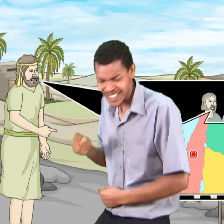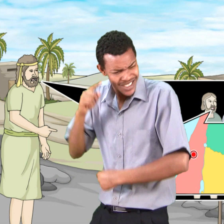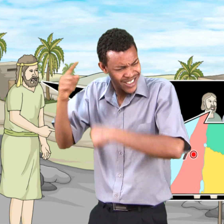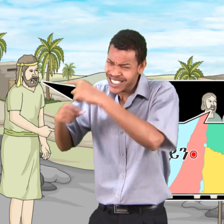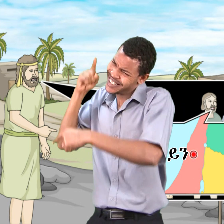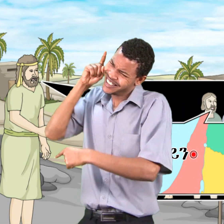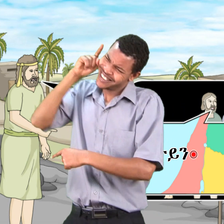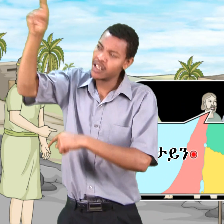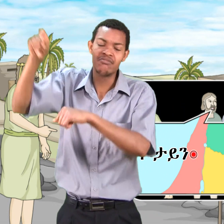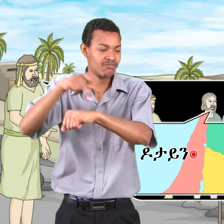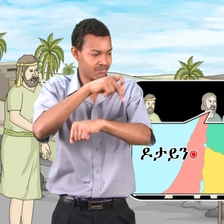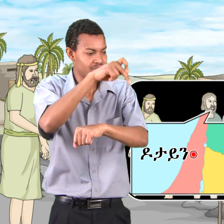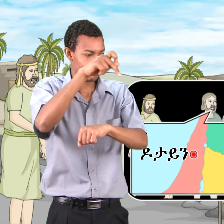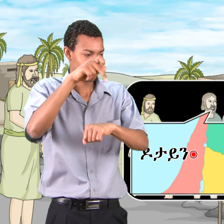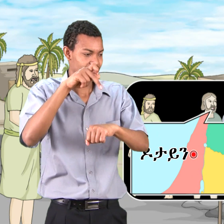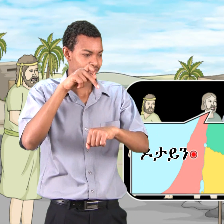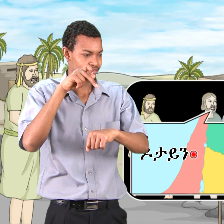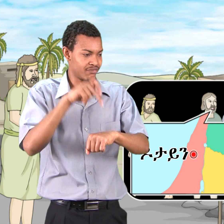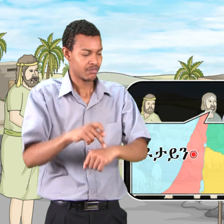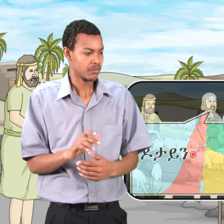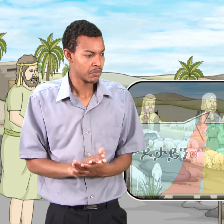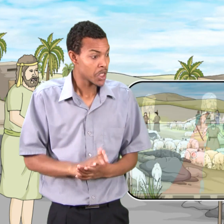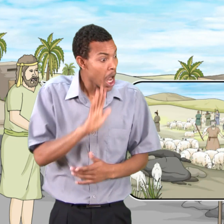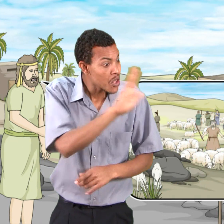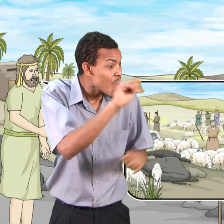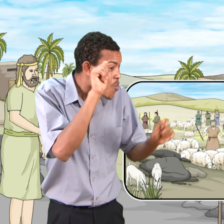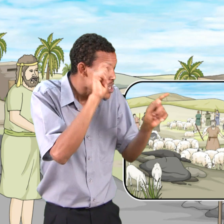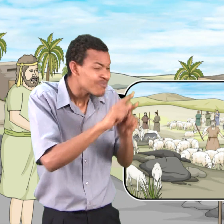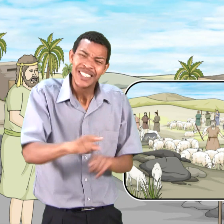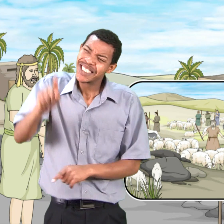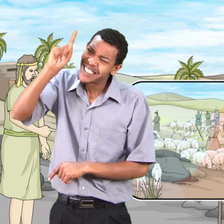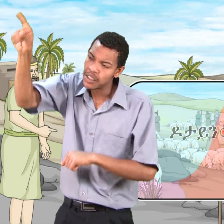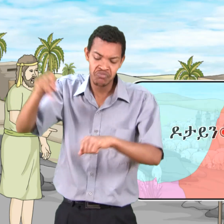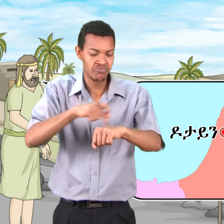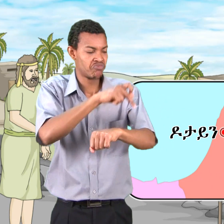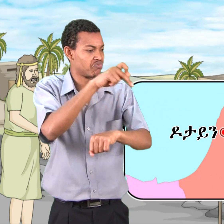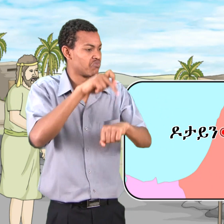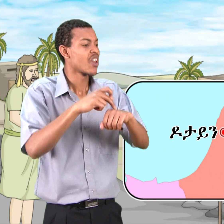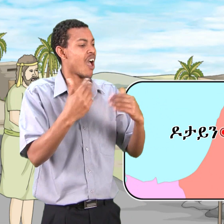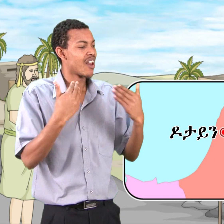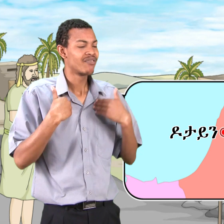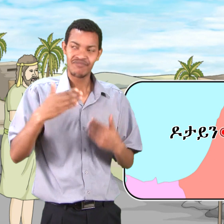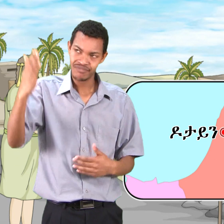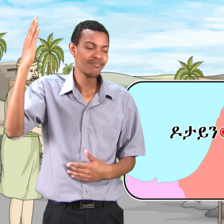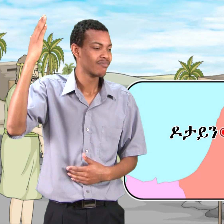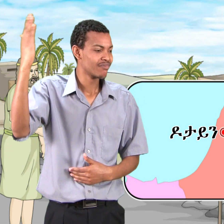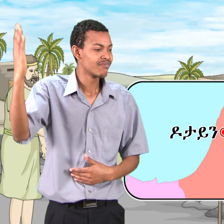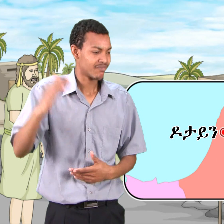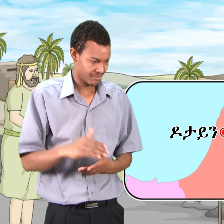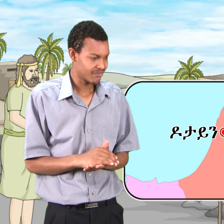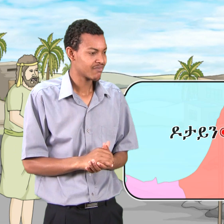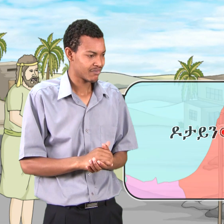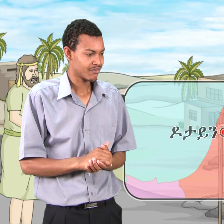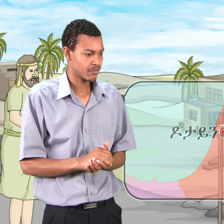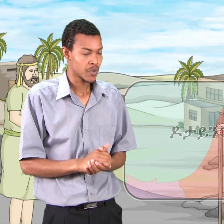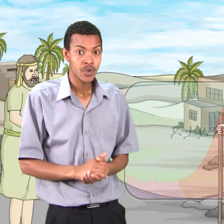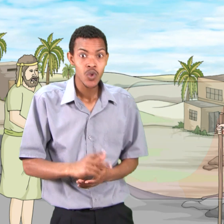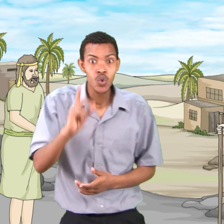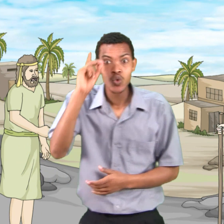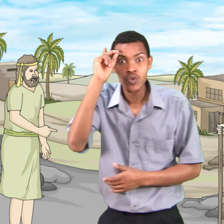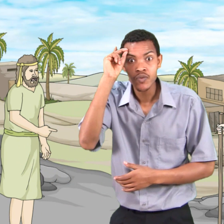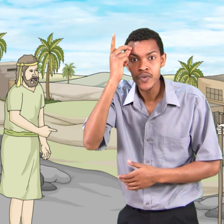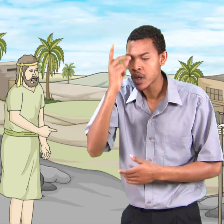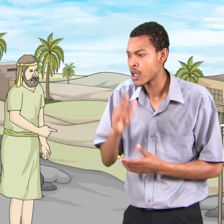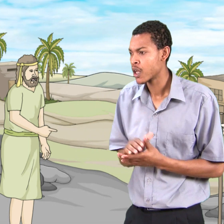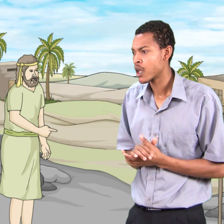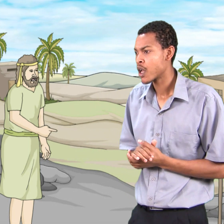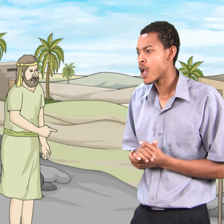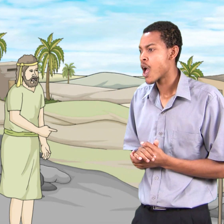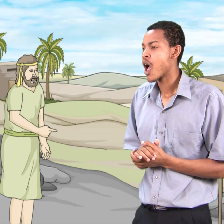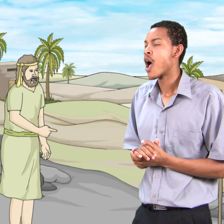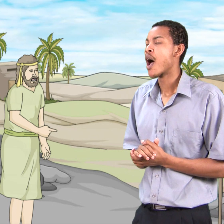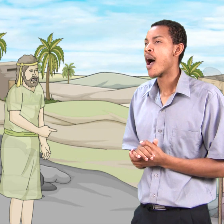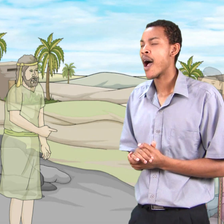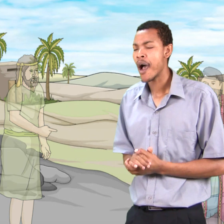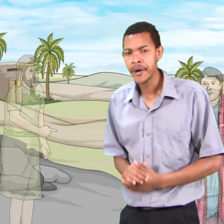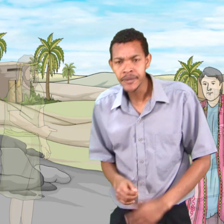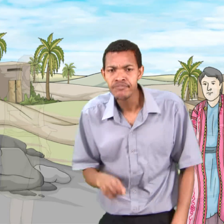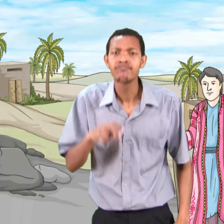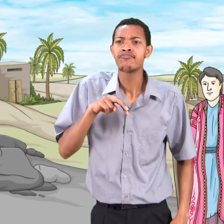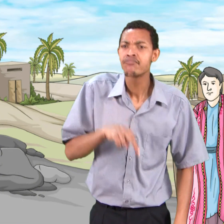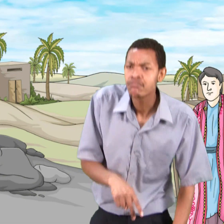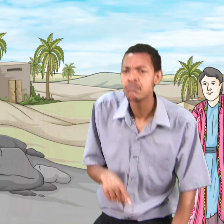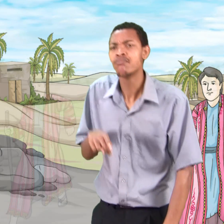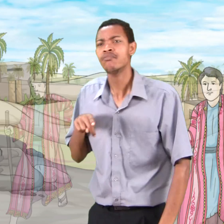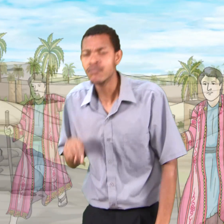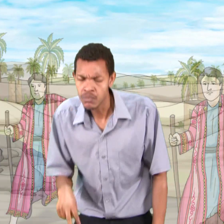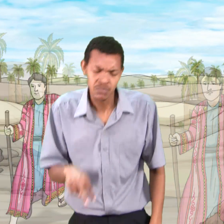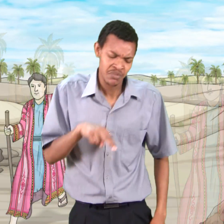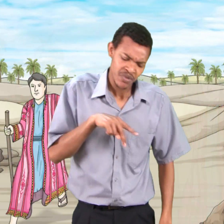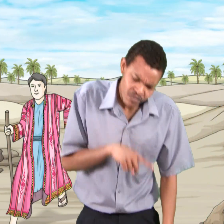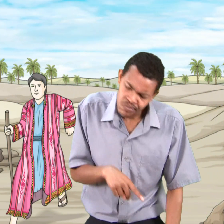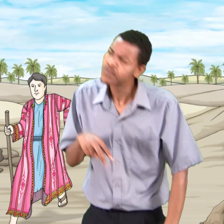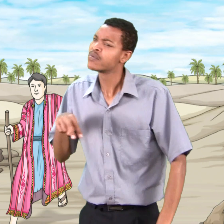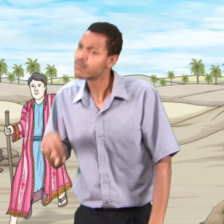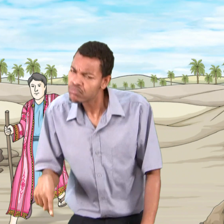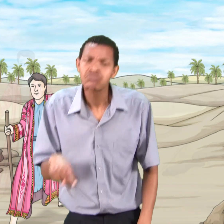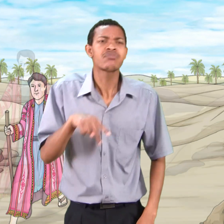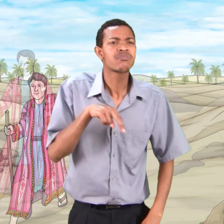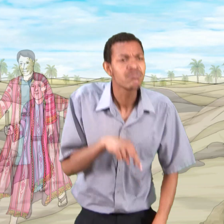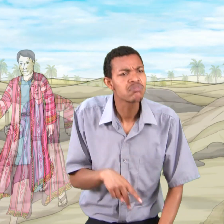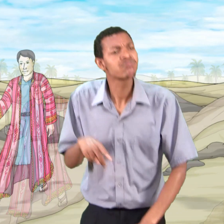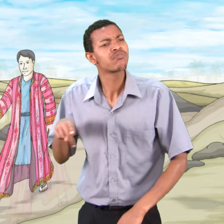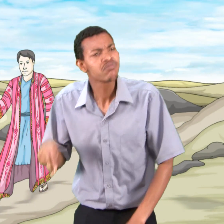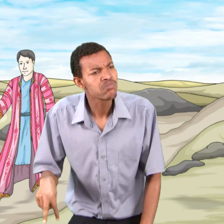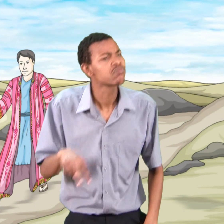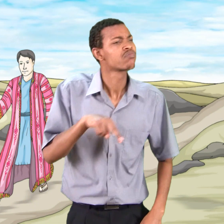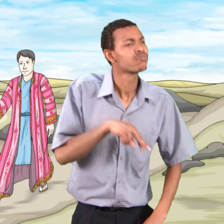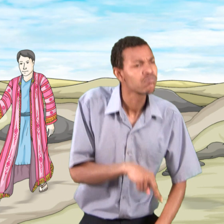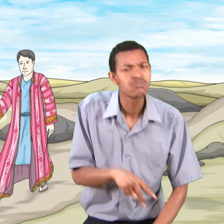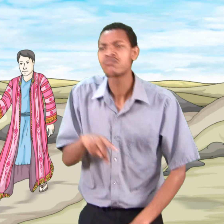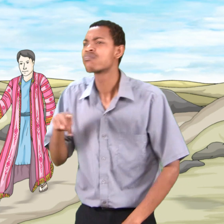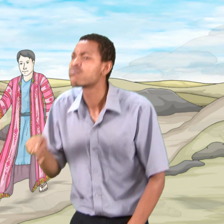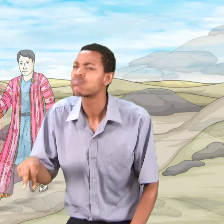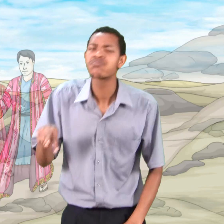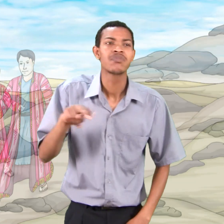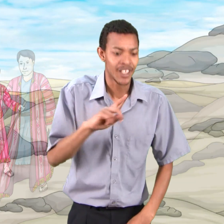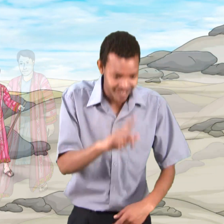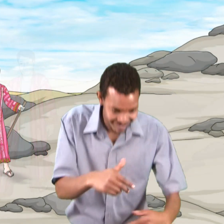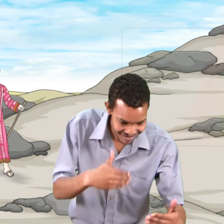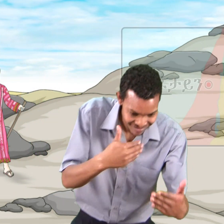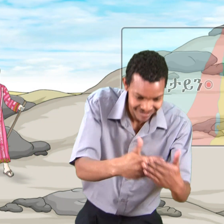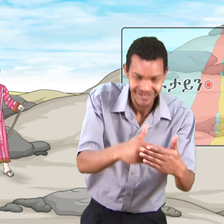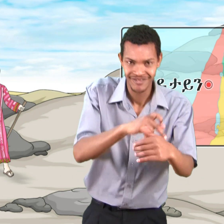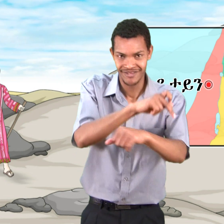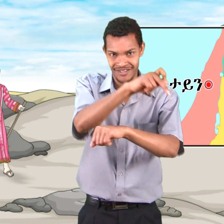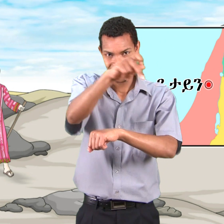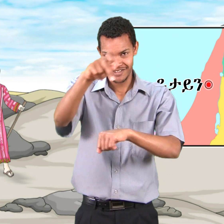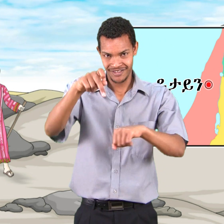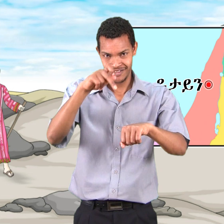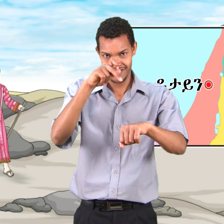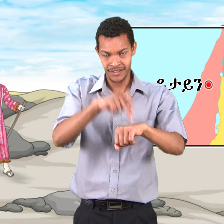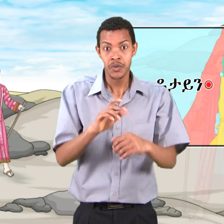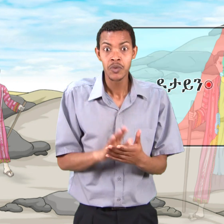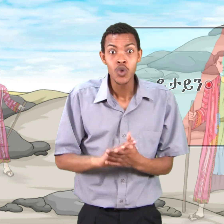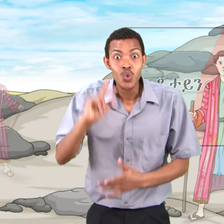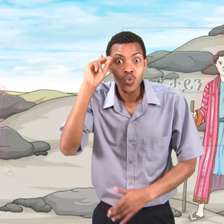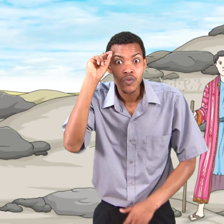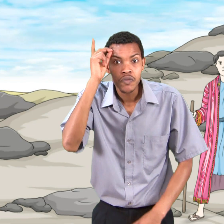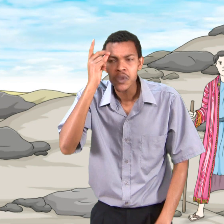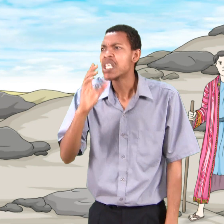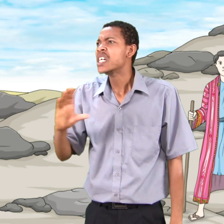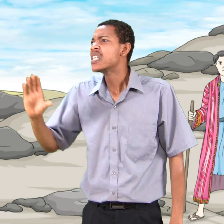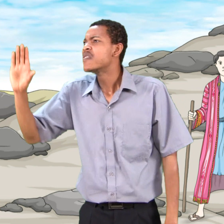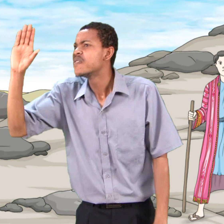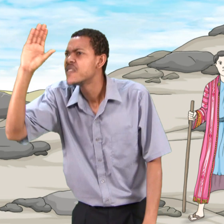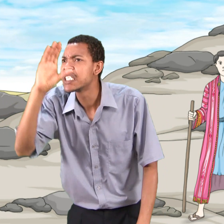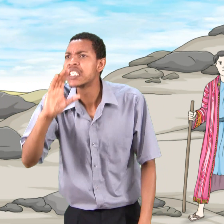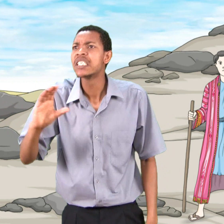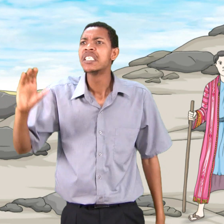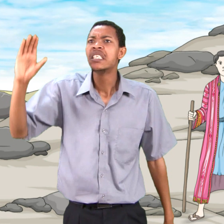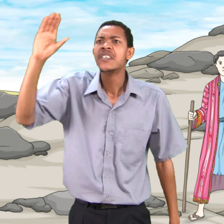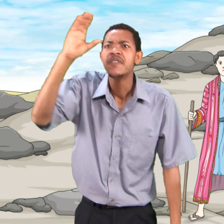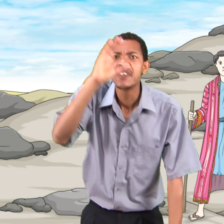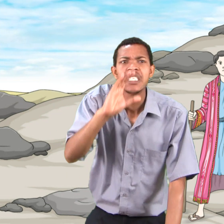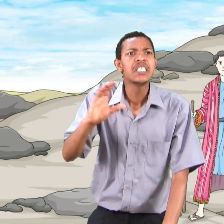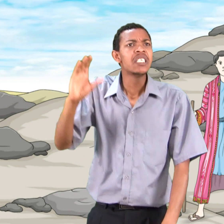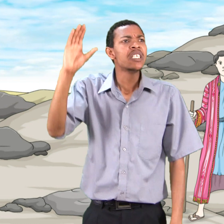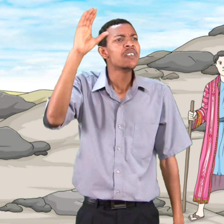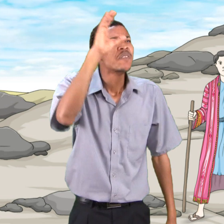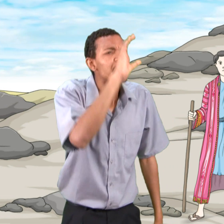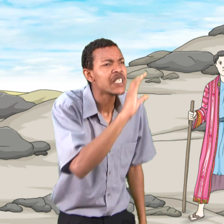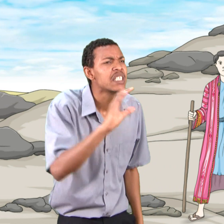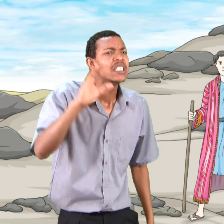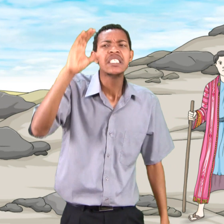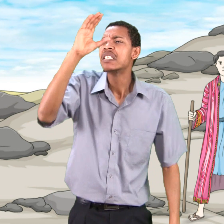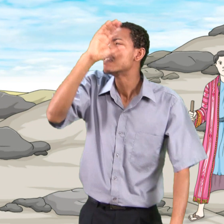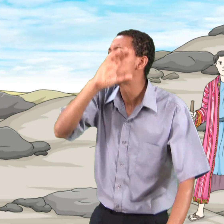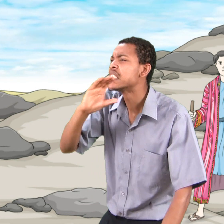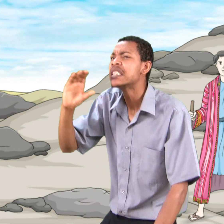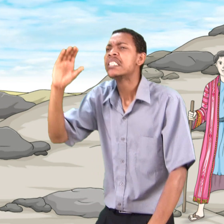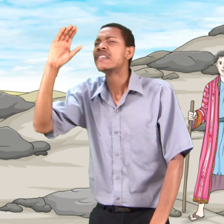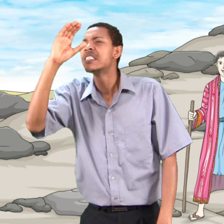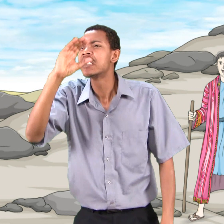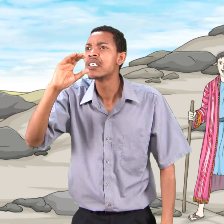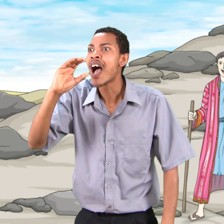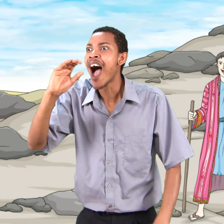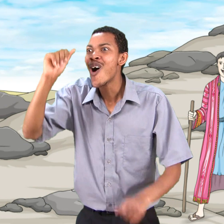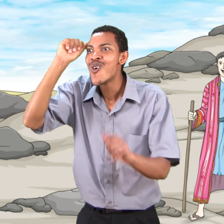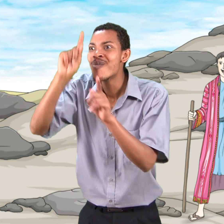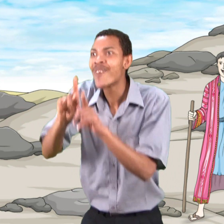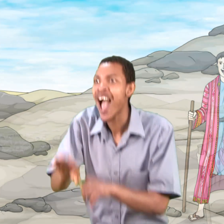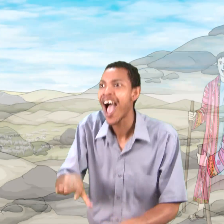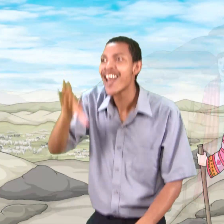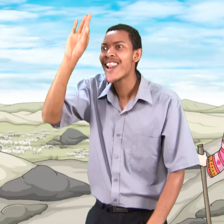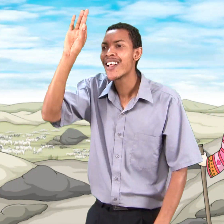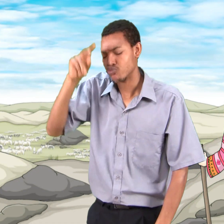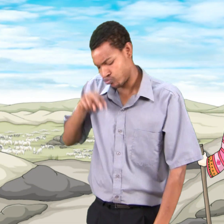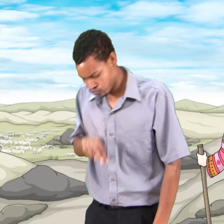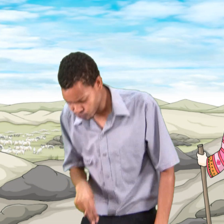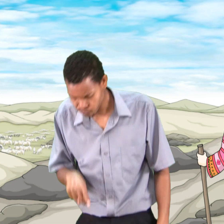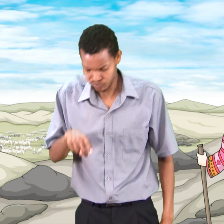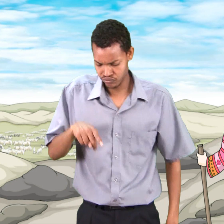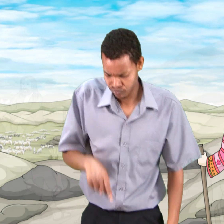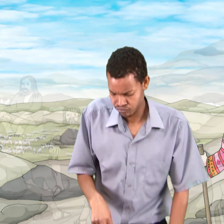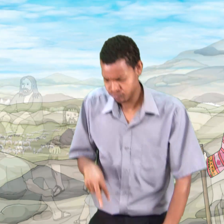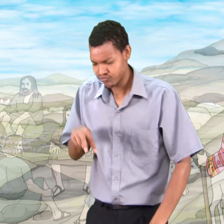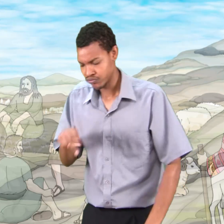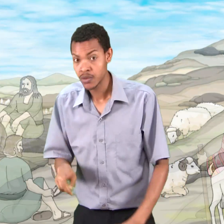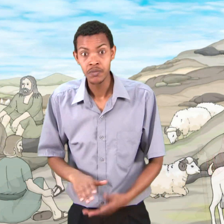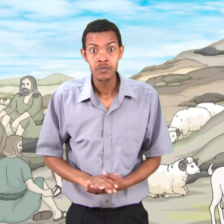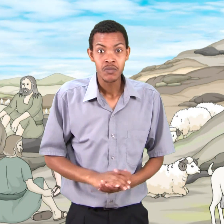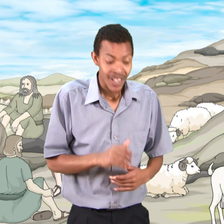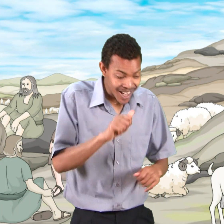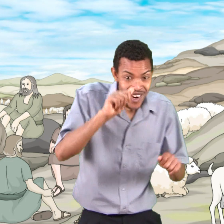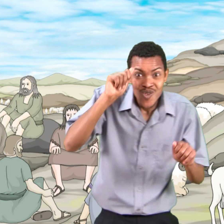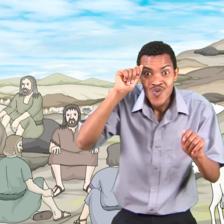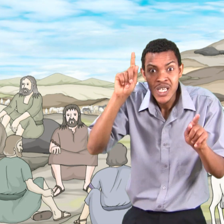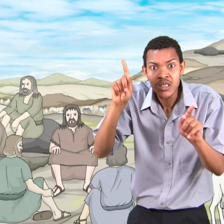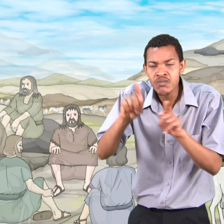“I heard them say, ‘Let us go to Dothan.’” So Joseph set out after his brothers and found them at Dothan.